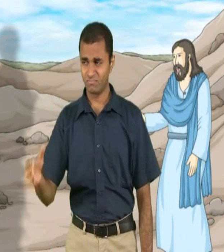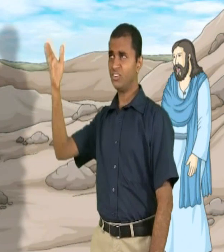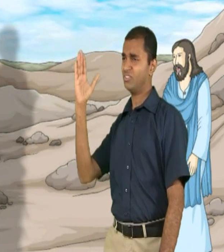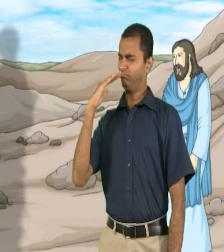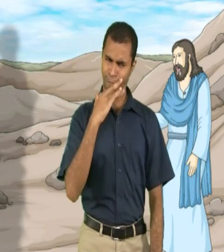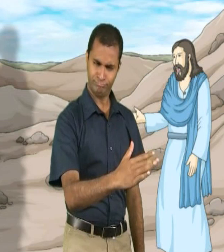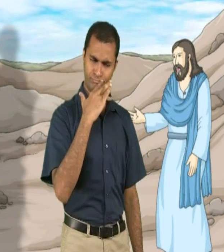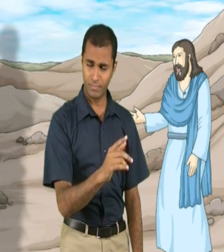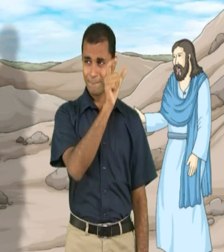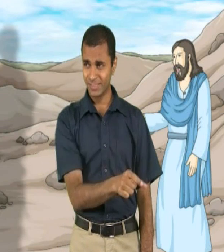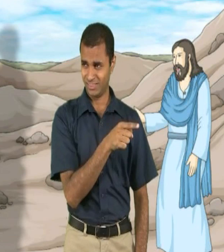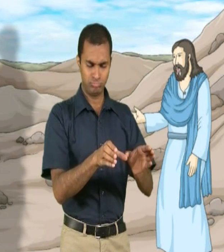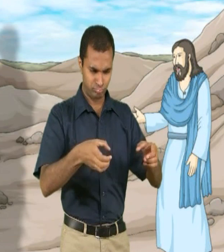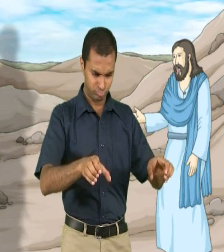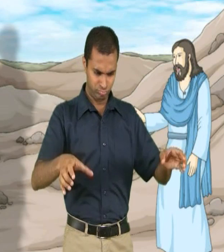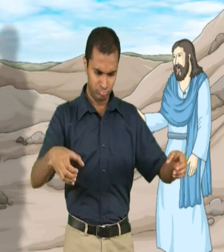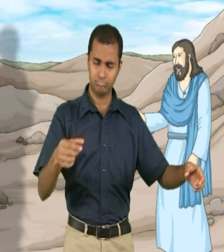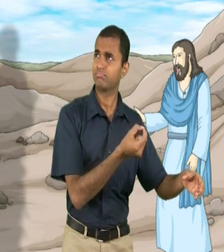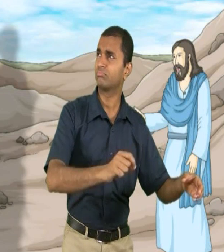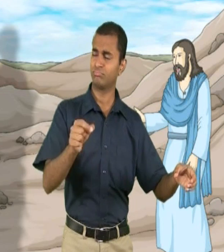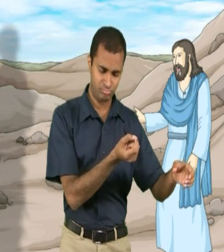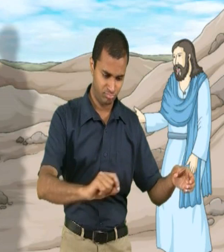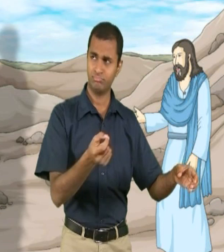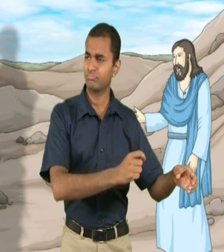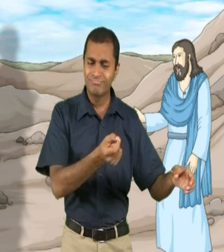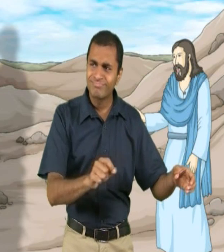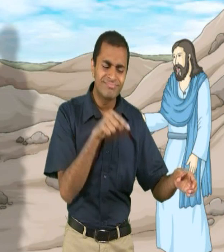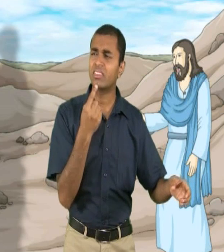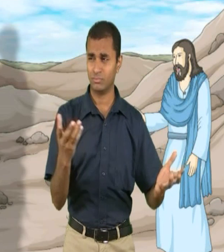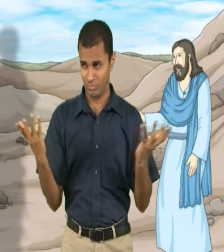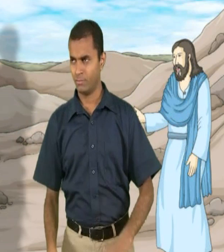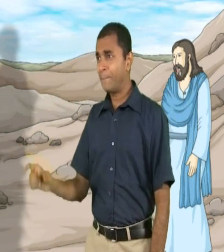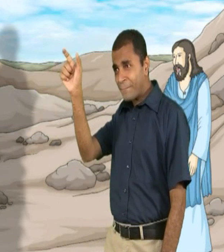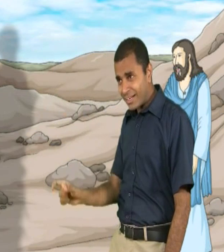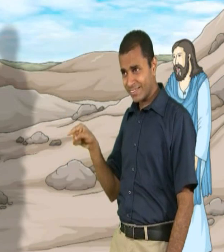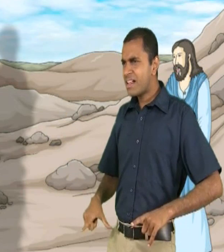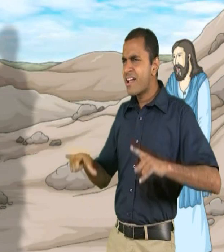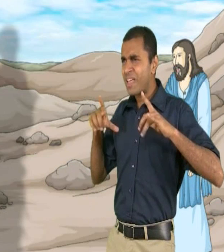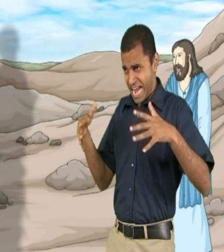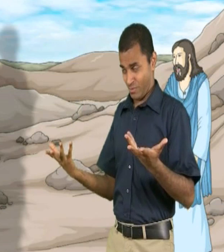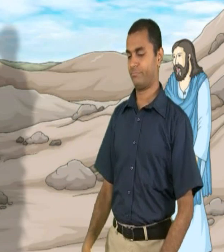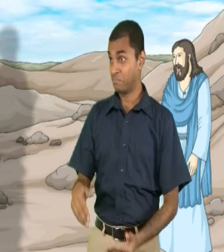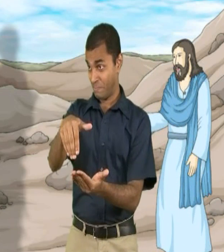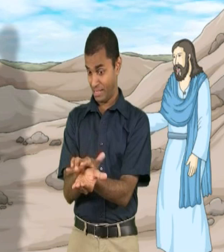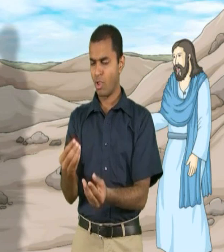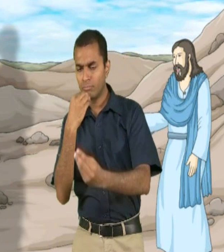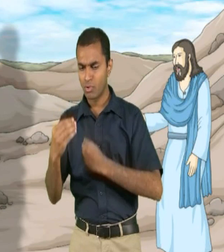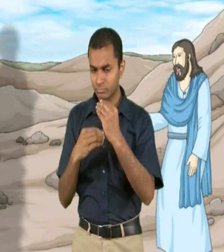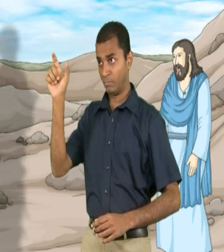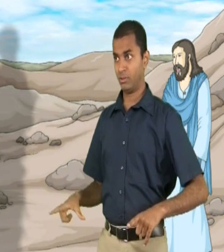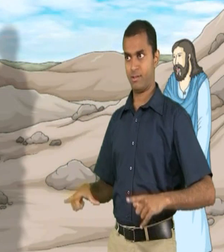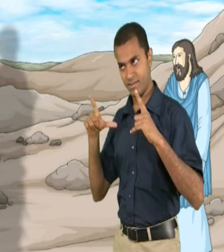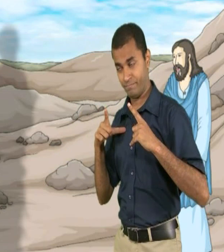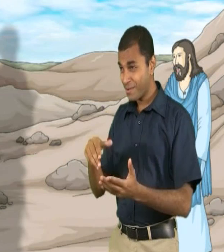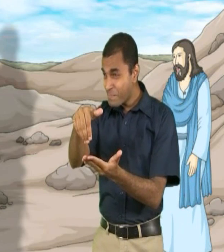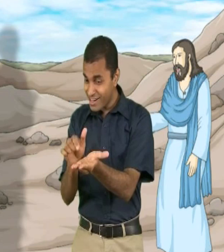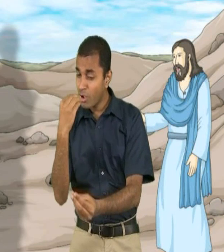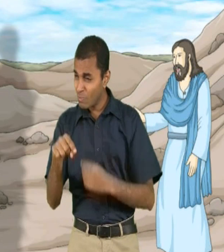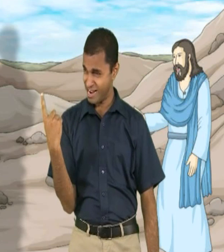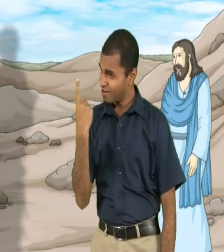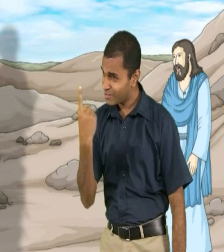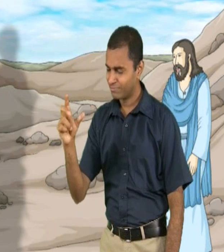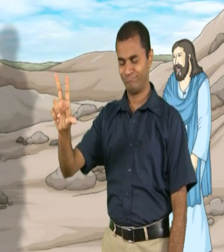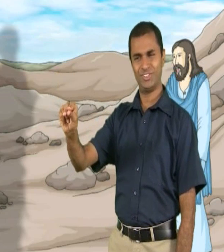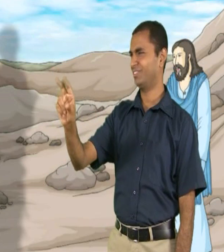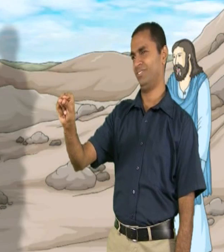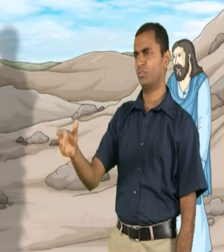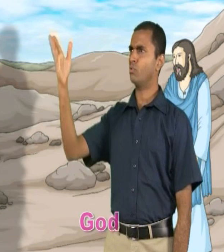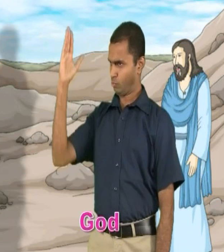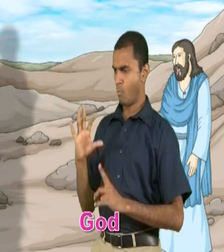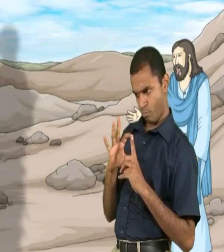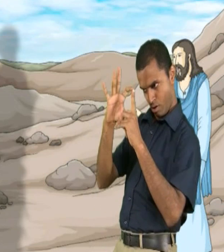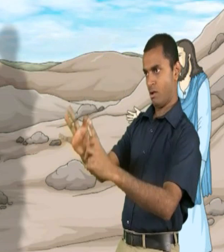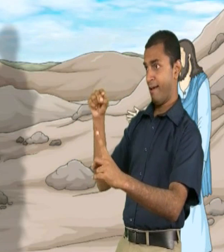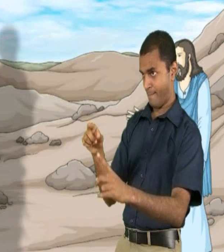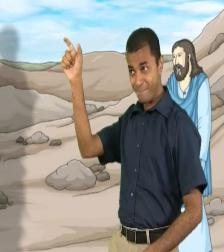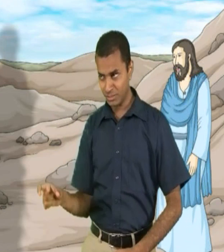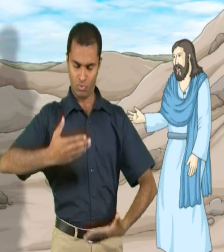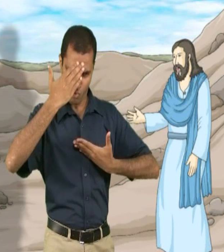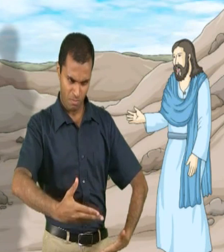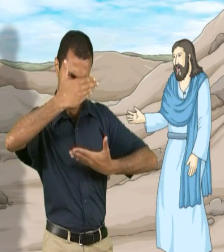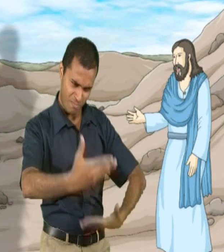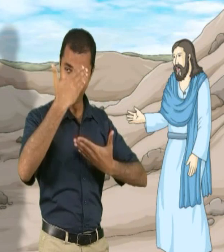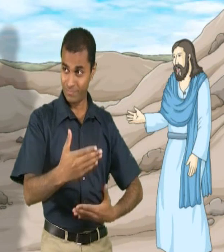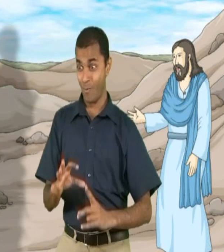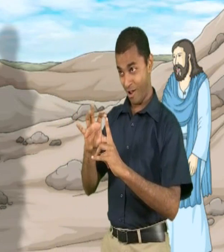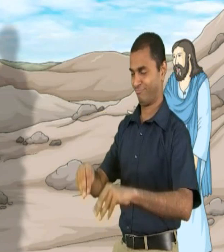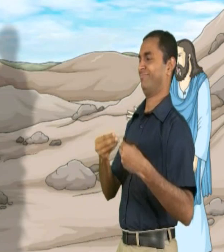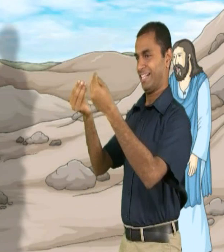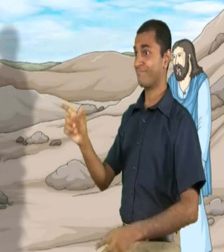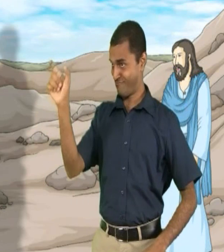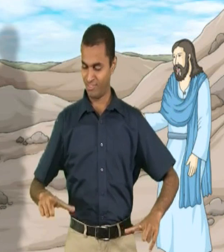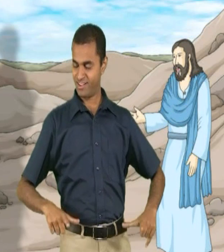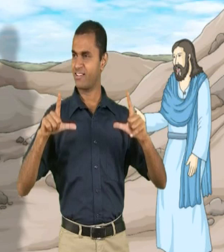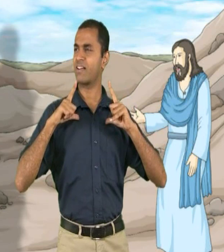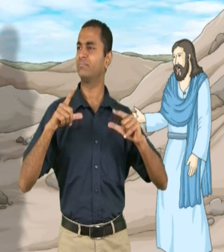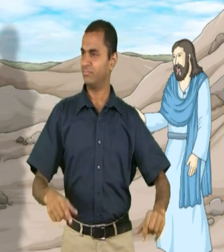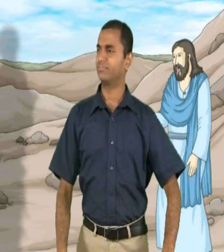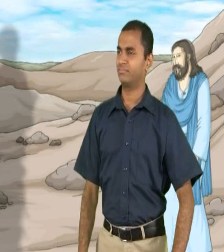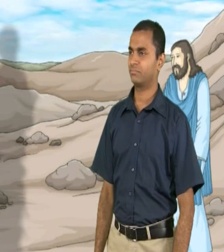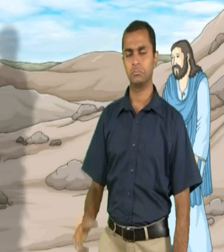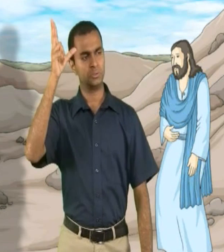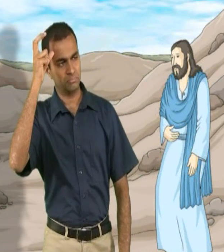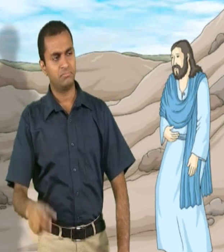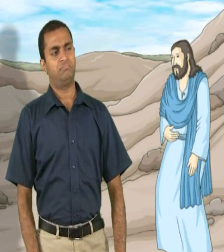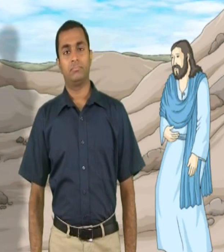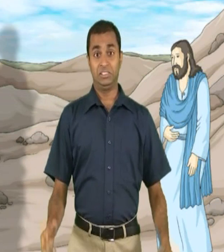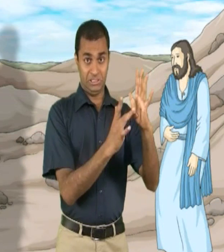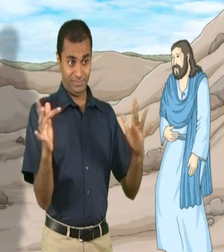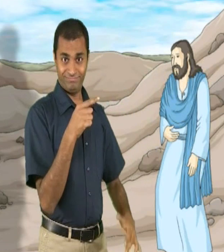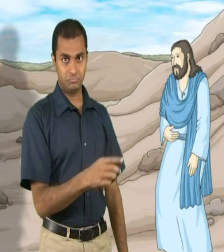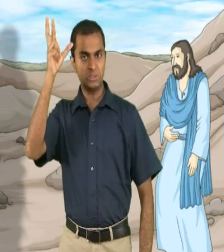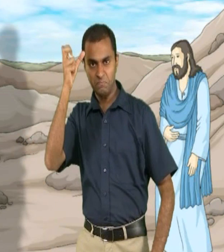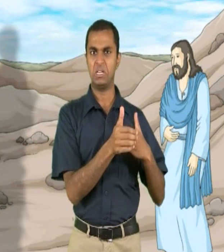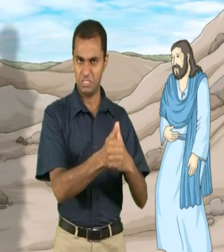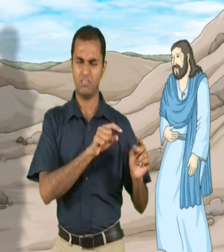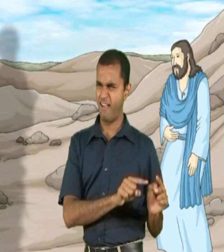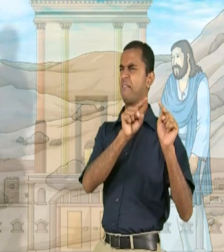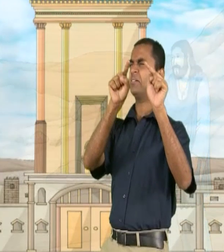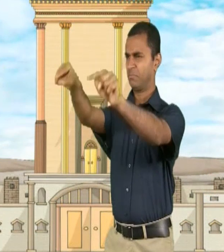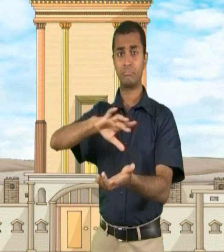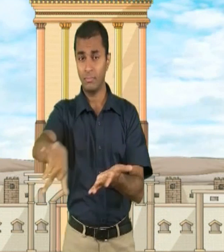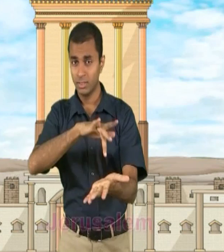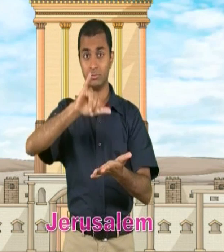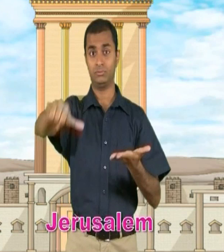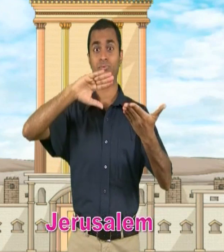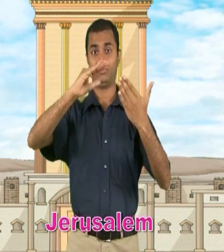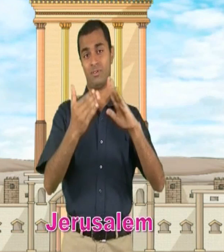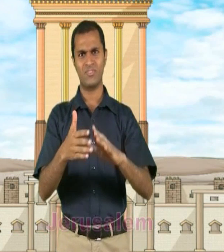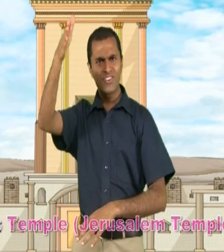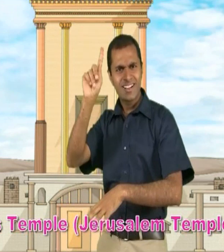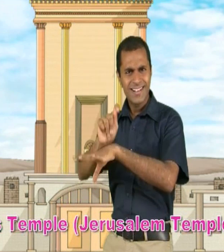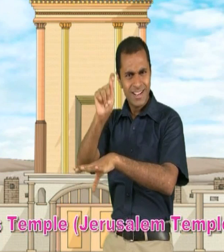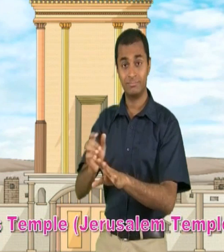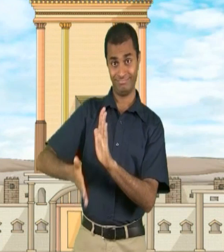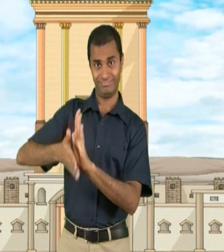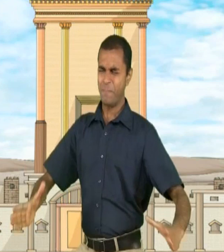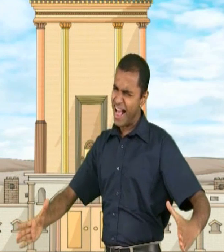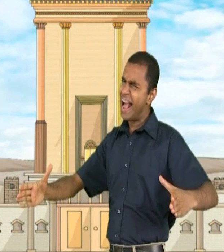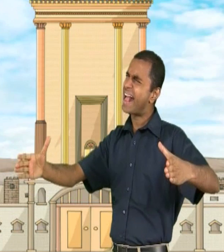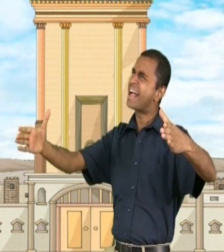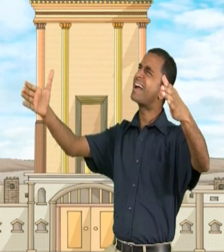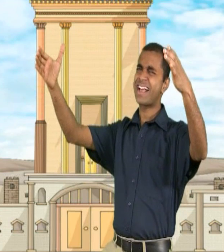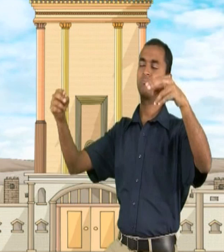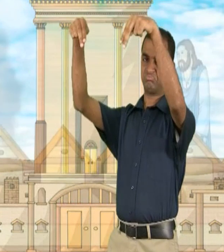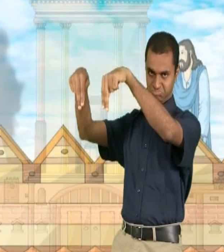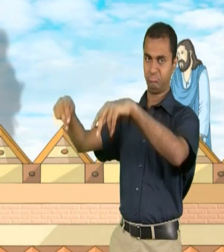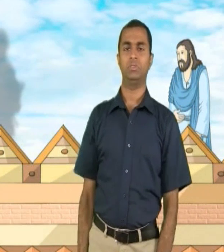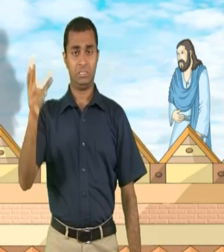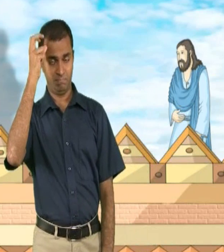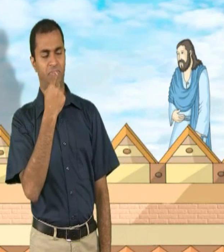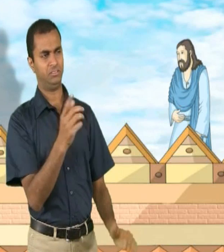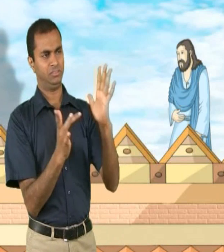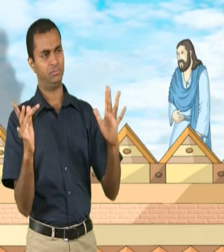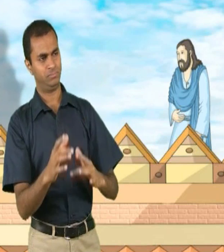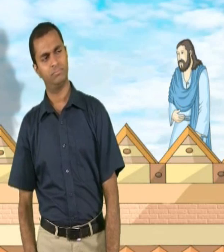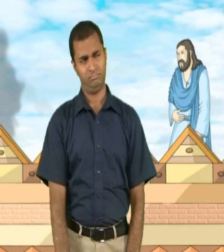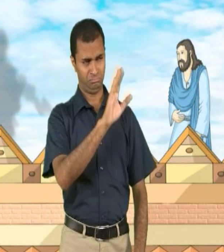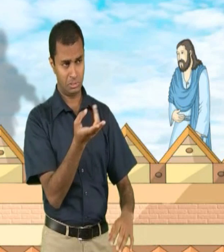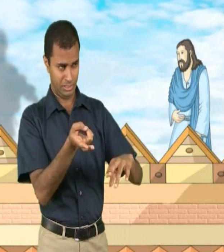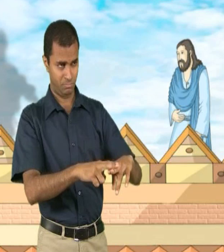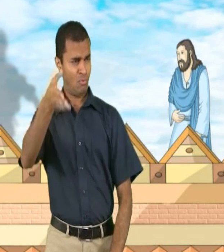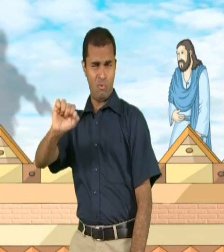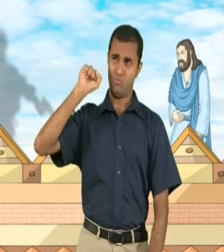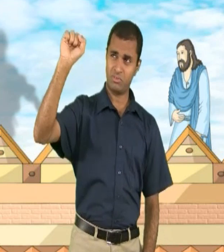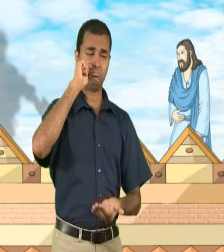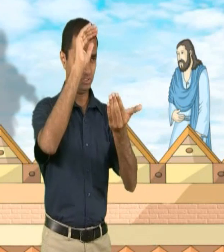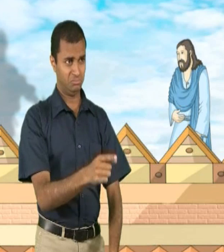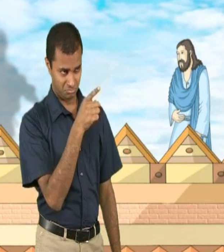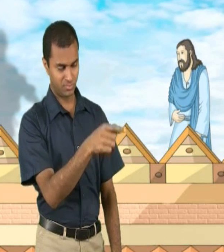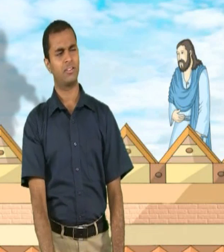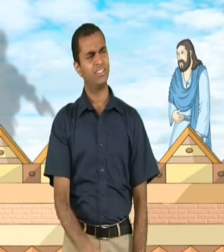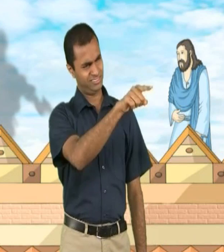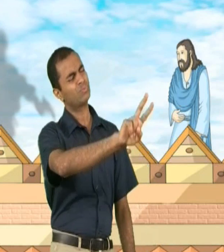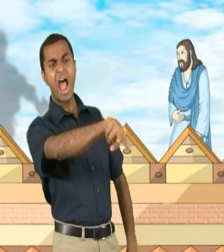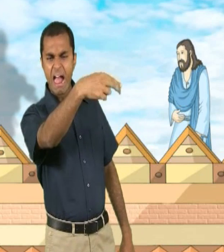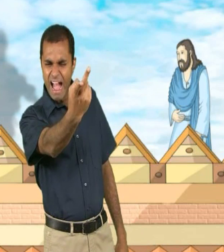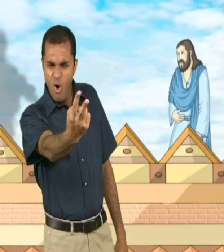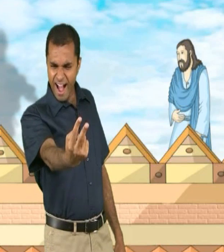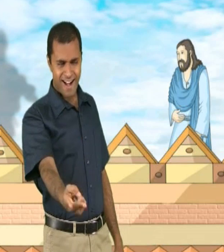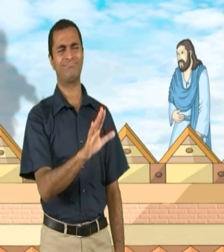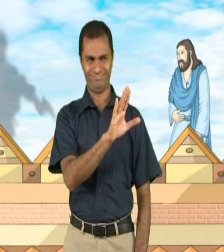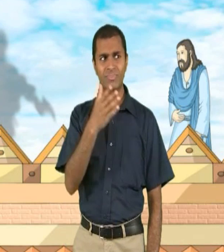But Jesus answered, “It is written: ‘Man shall not live on bread alone, but on every word that comes from the mouth of God.’” Then the devil took Him to the holy city and set Him on the pinnacle of the temple.